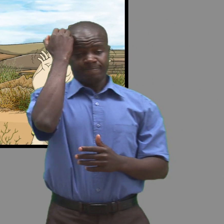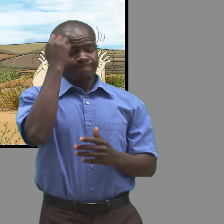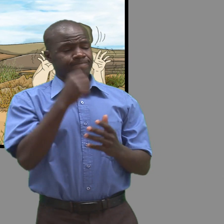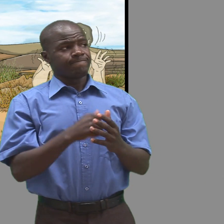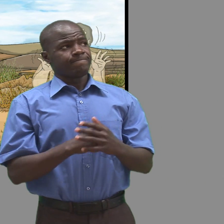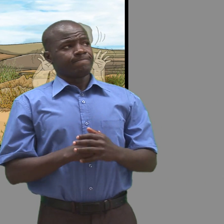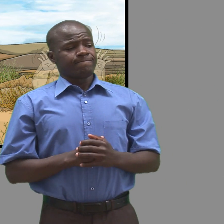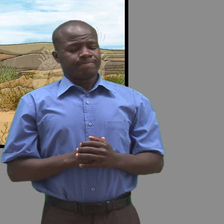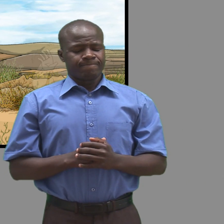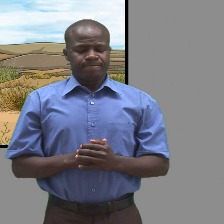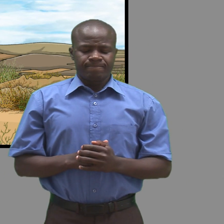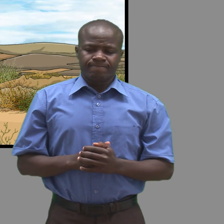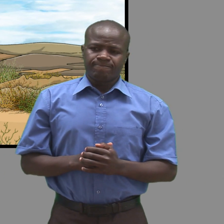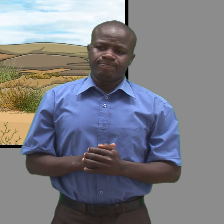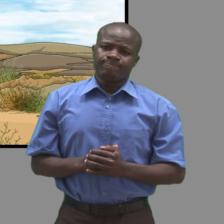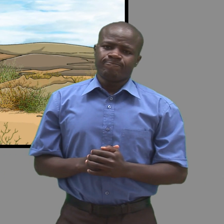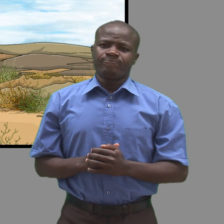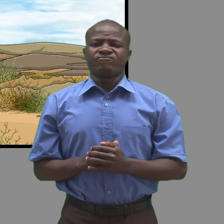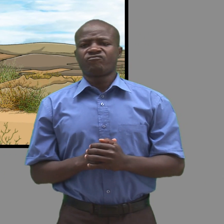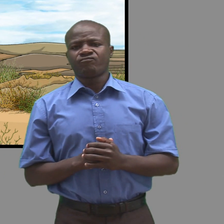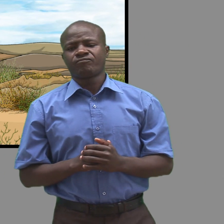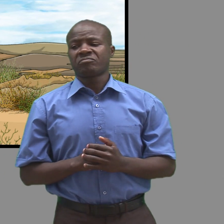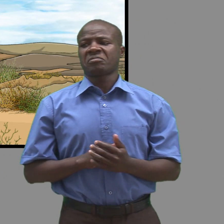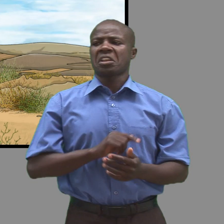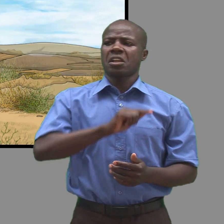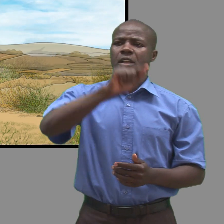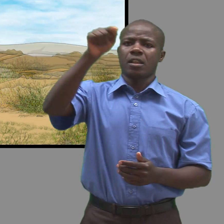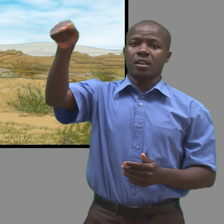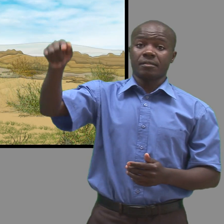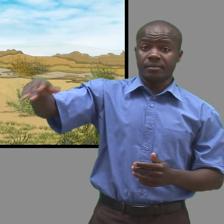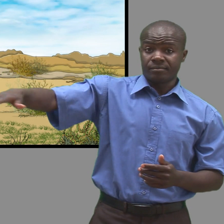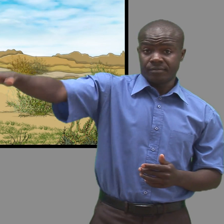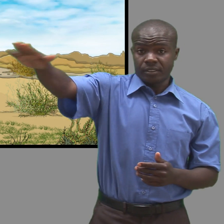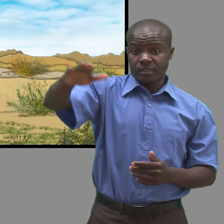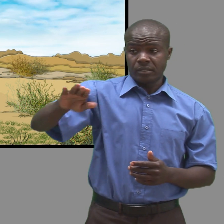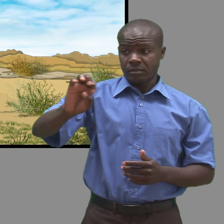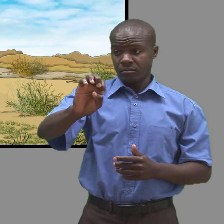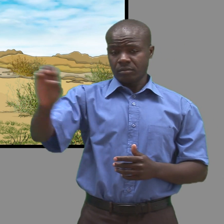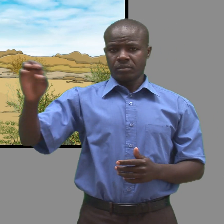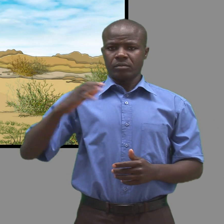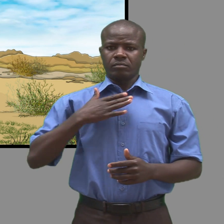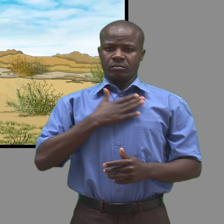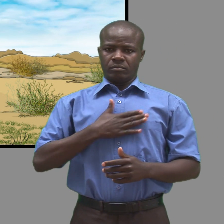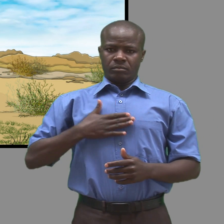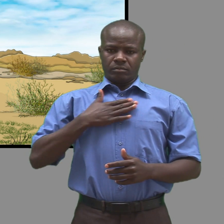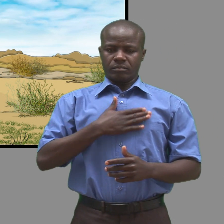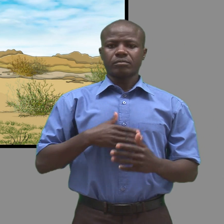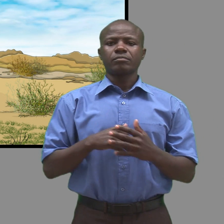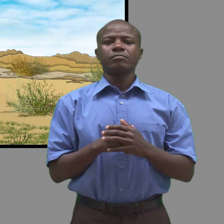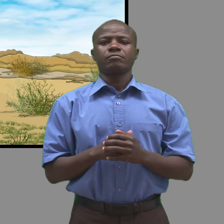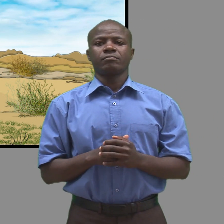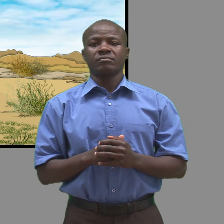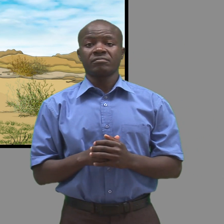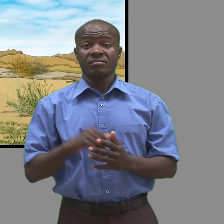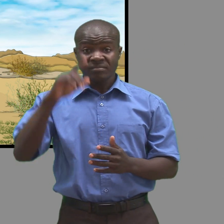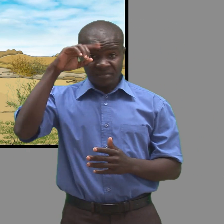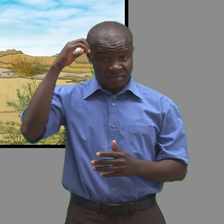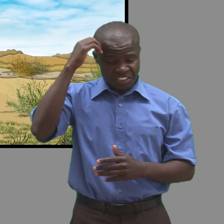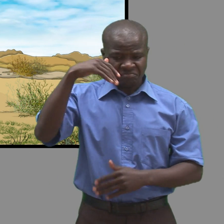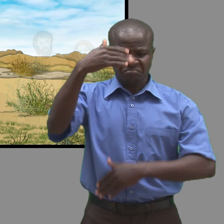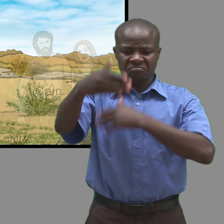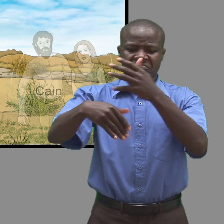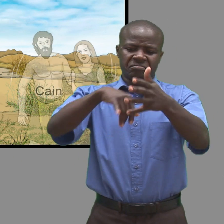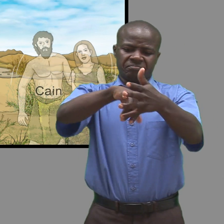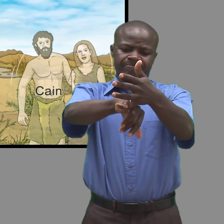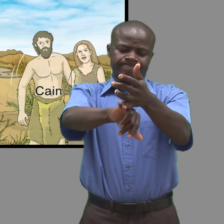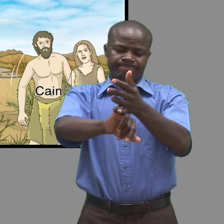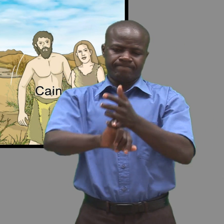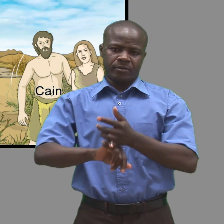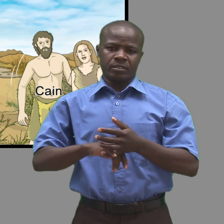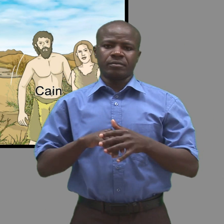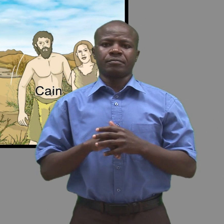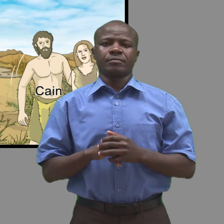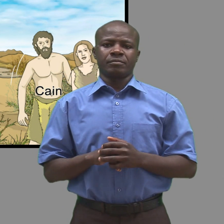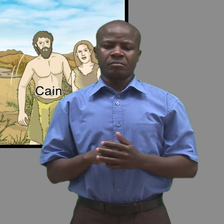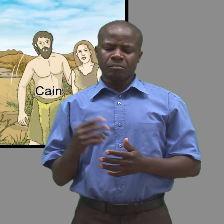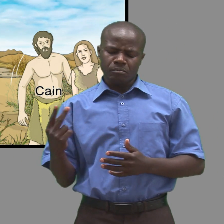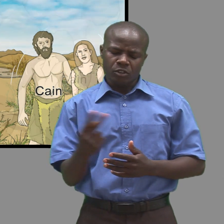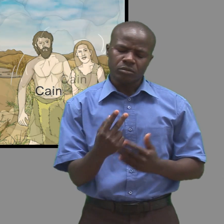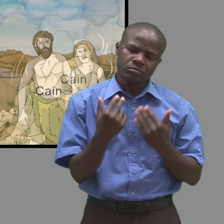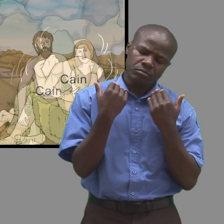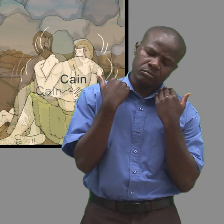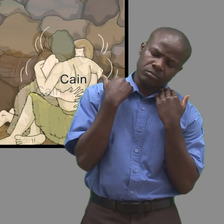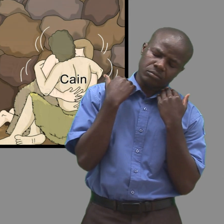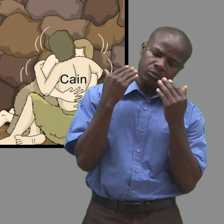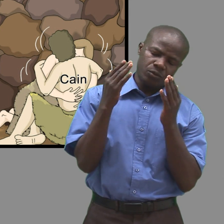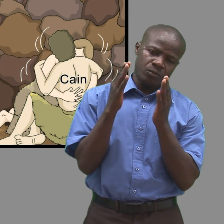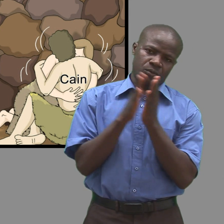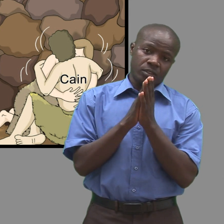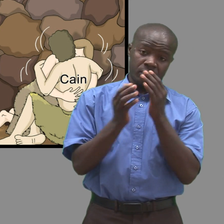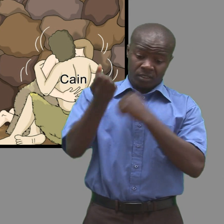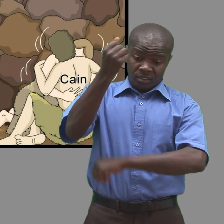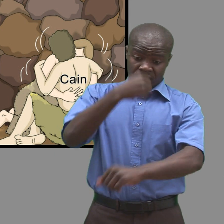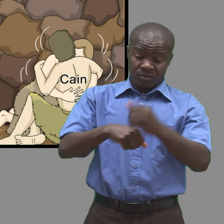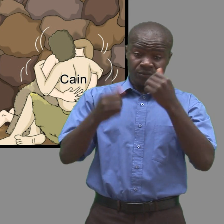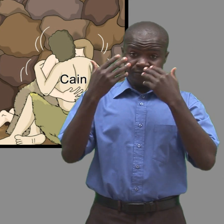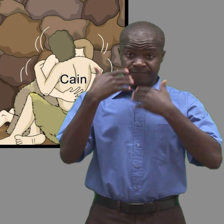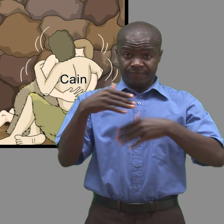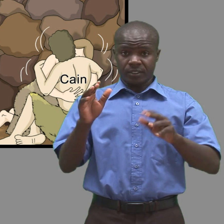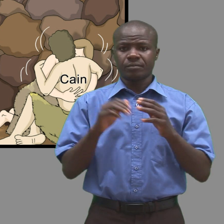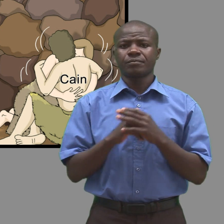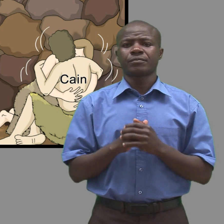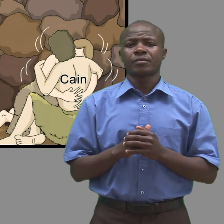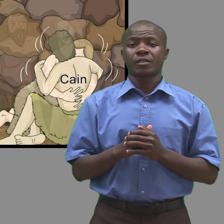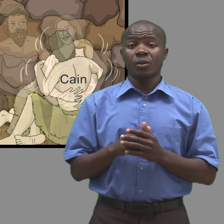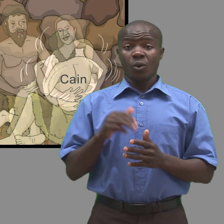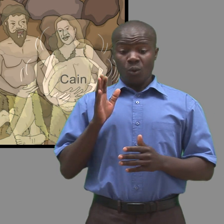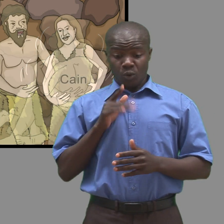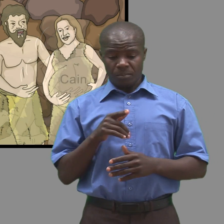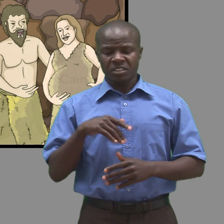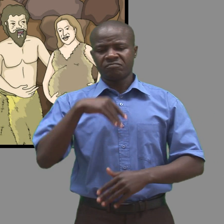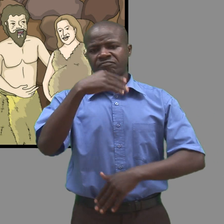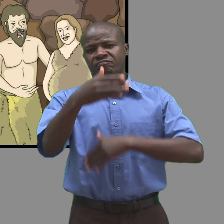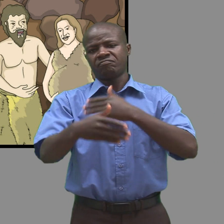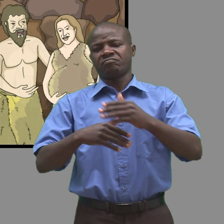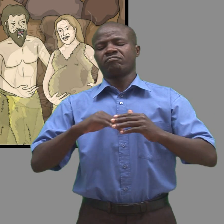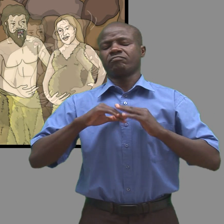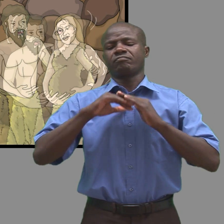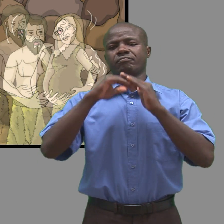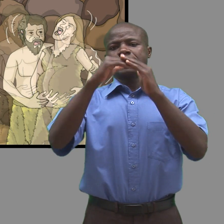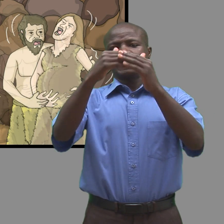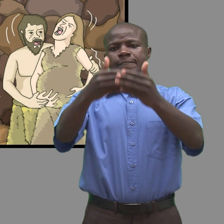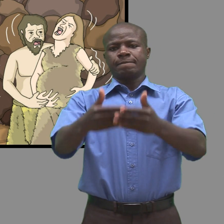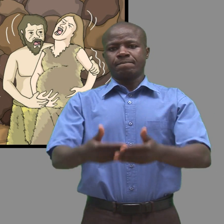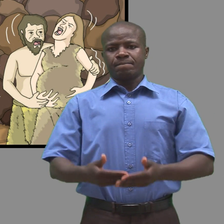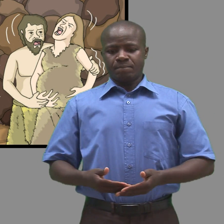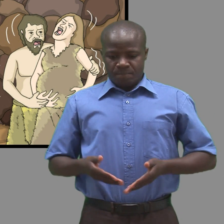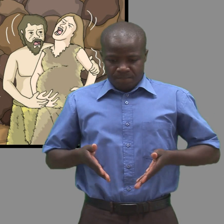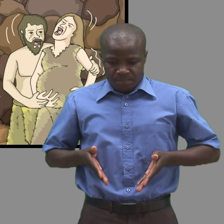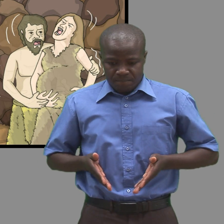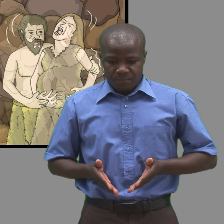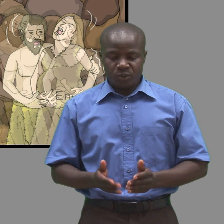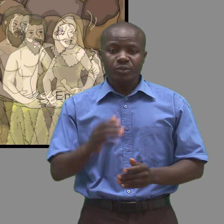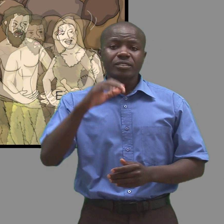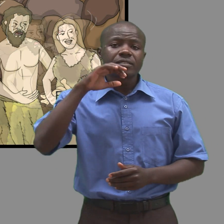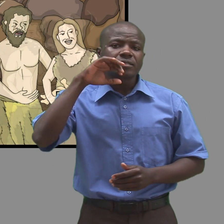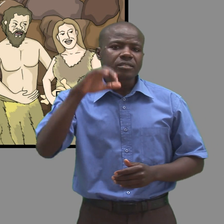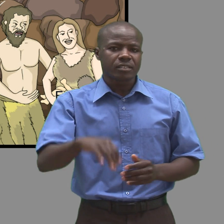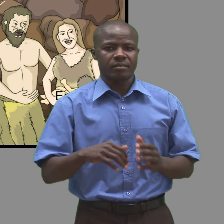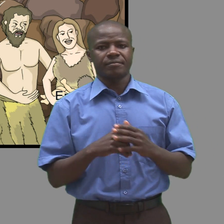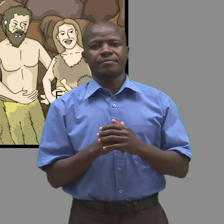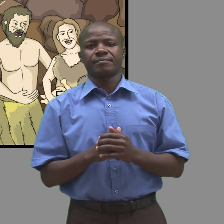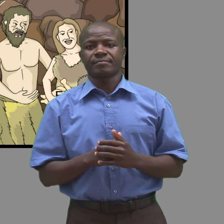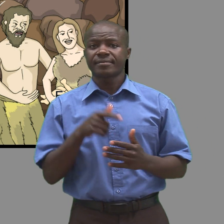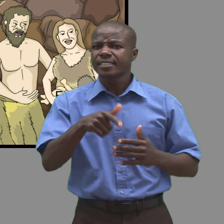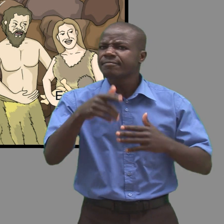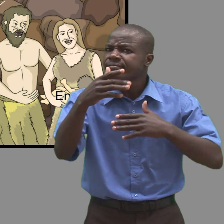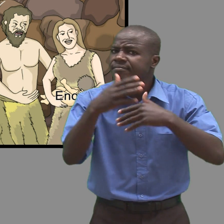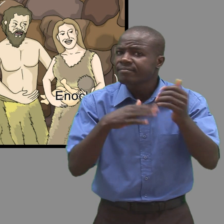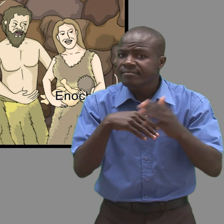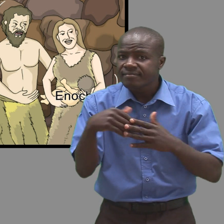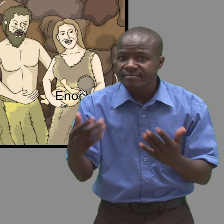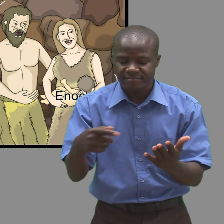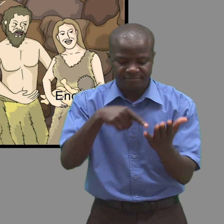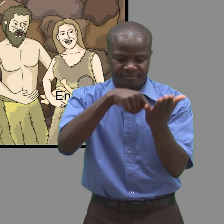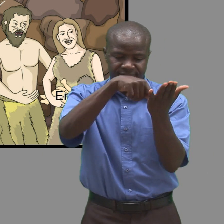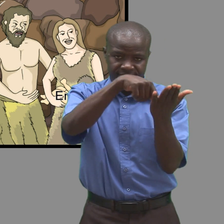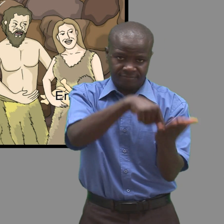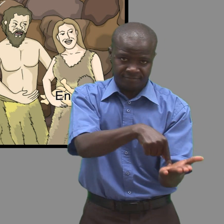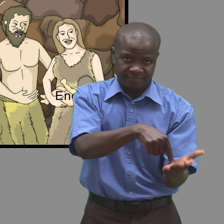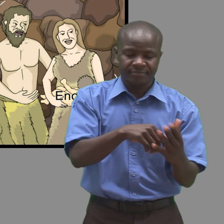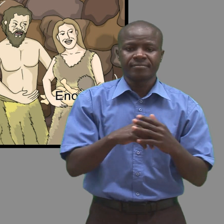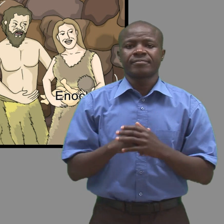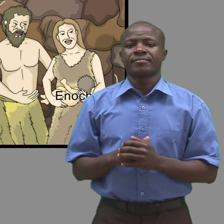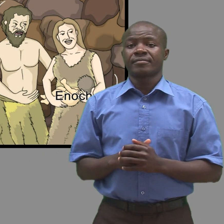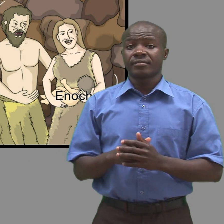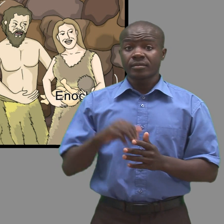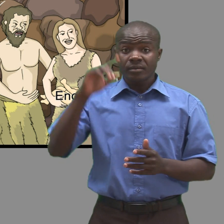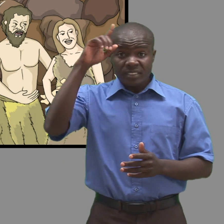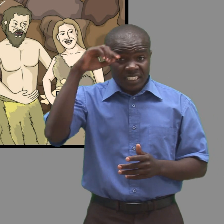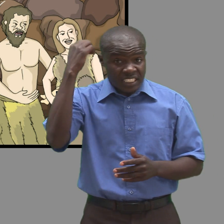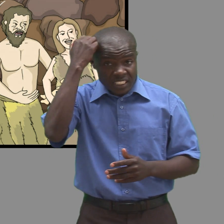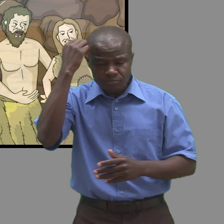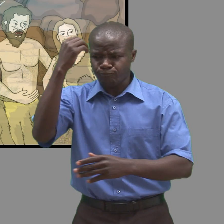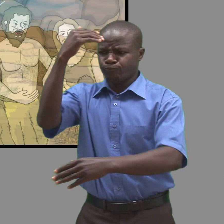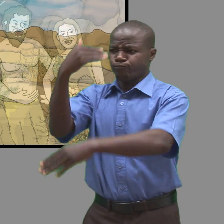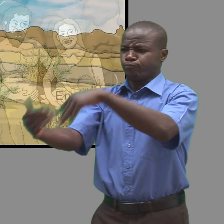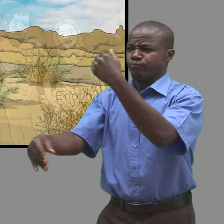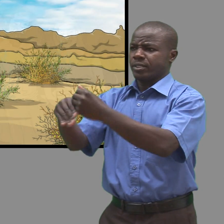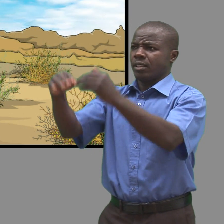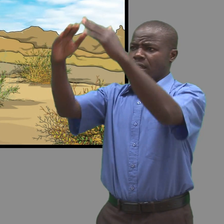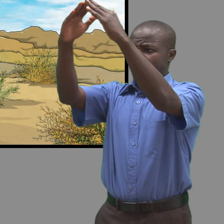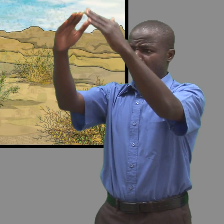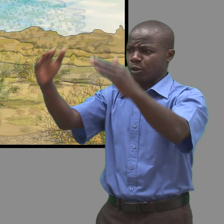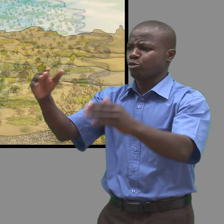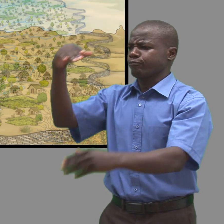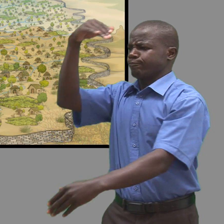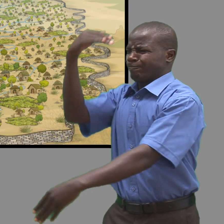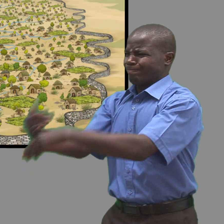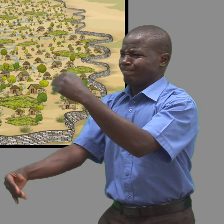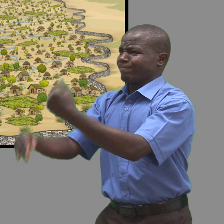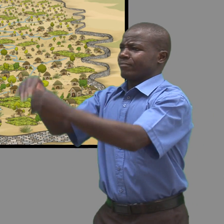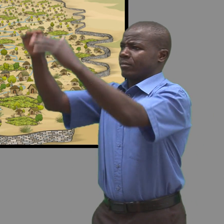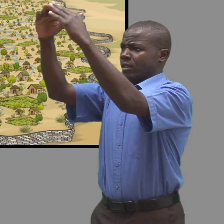So Cain went out from the presence of the LORD and settled in the land of Nod, east of Eden. And Cain had relations with his wife, and she conceived and gave birth to Enoch.